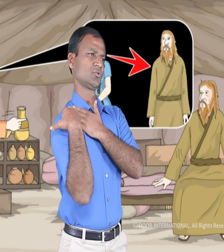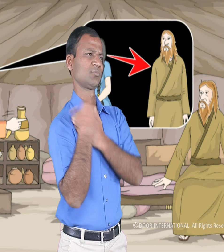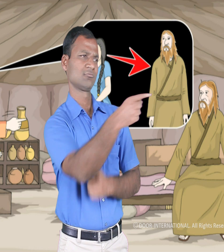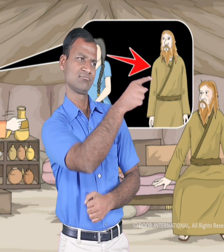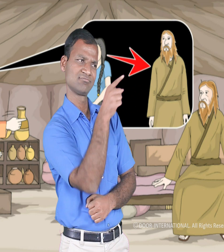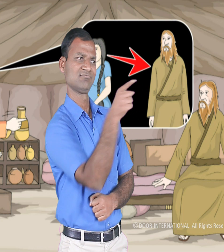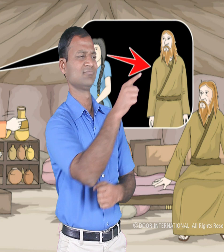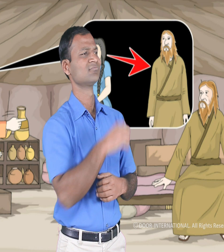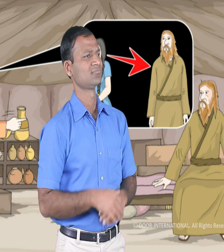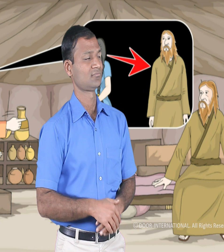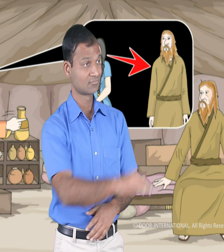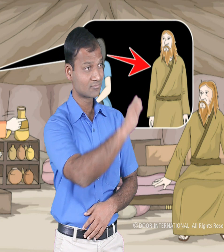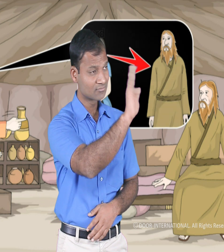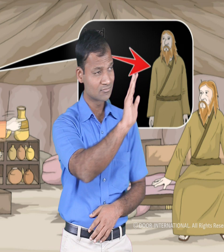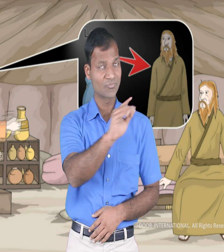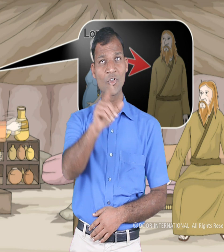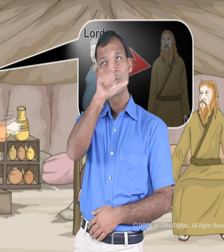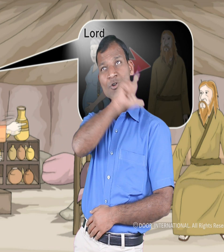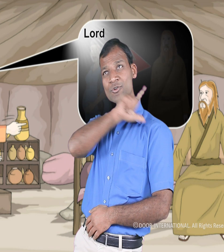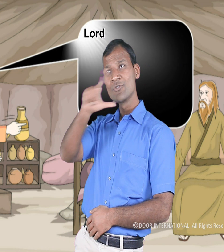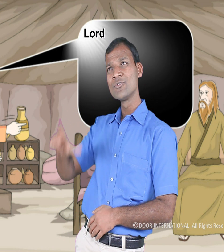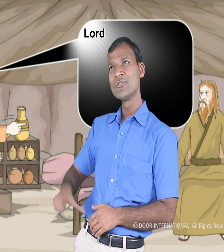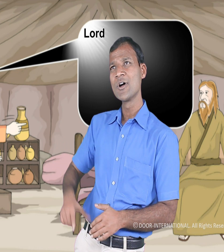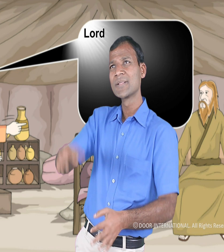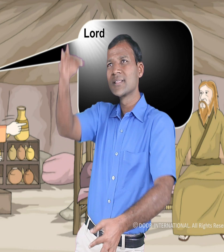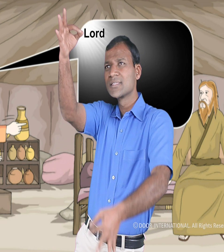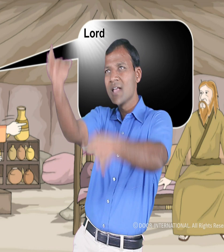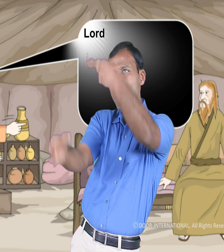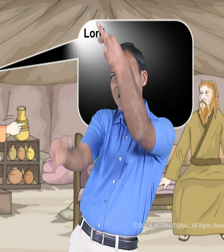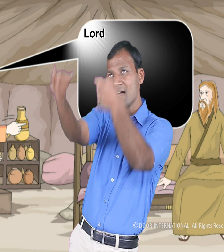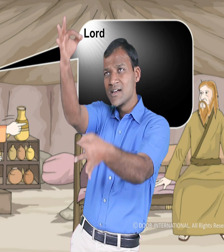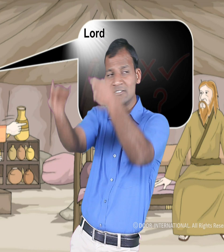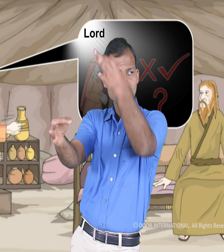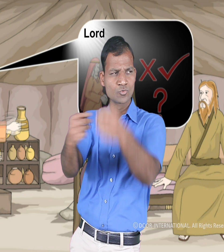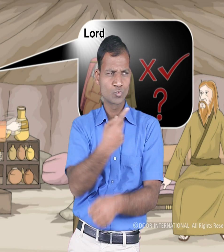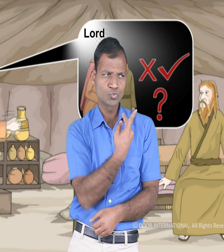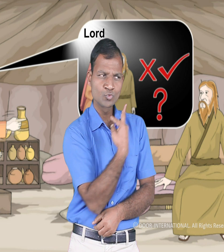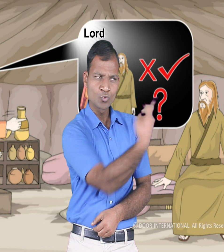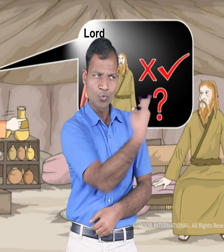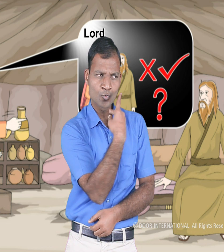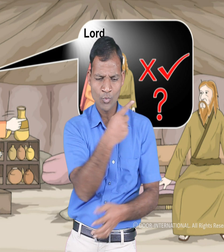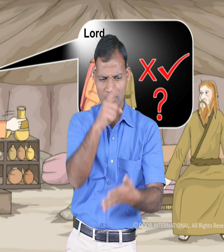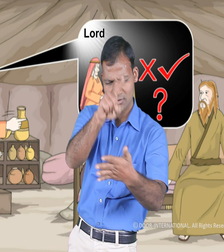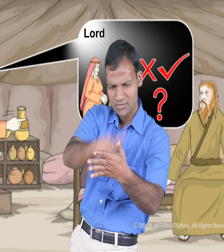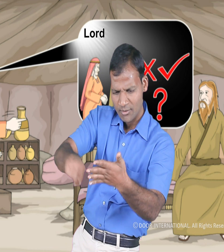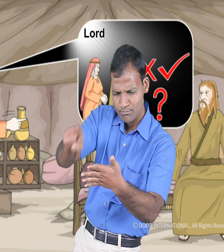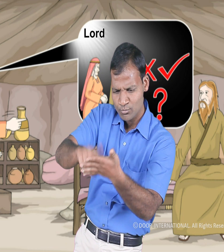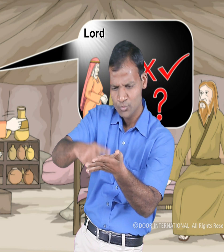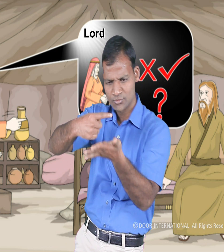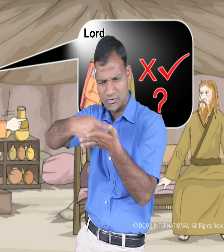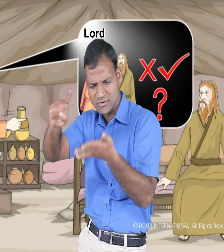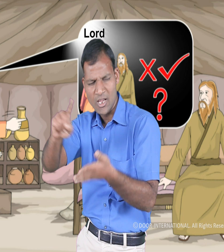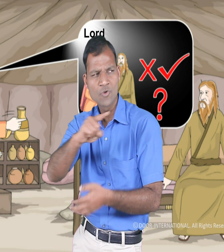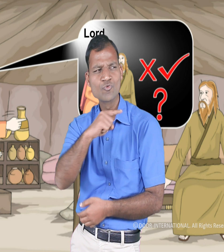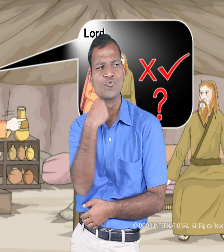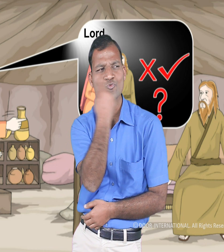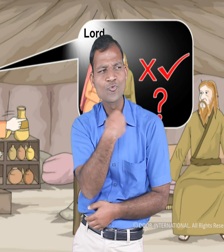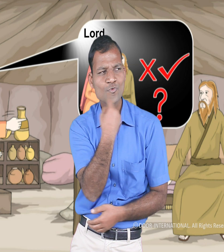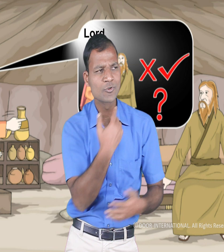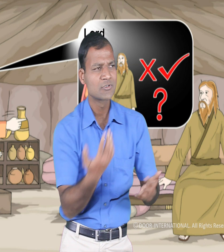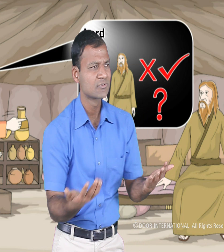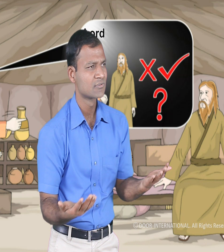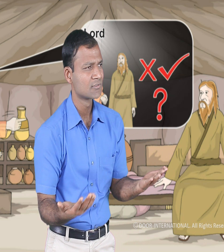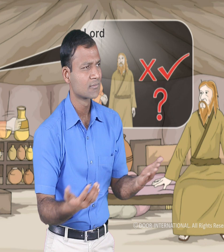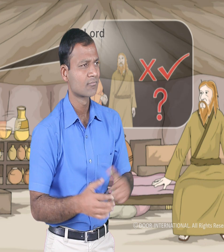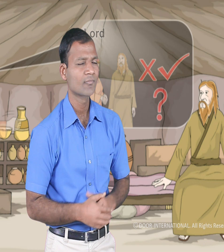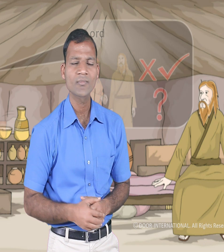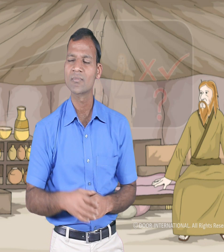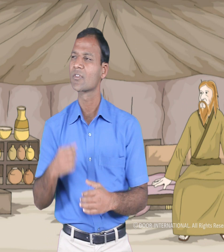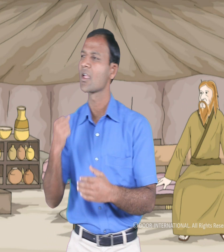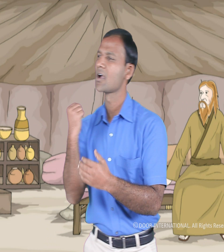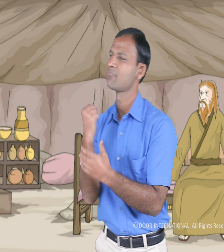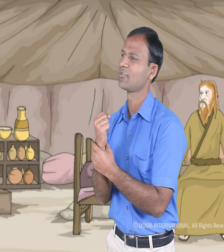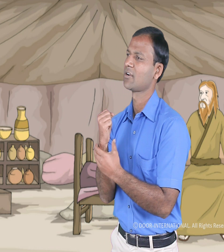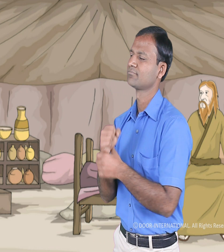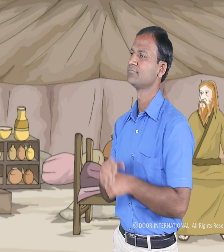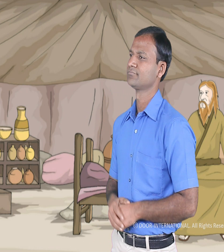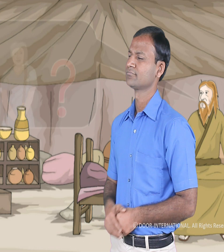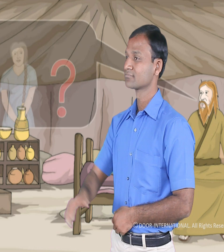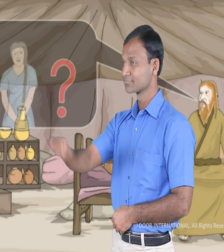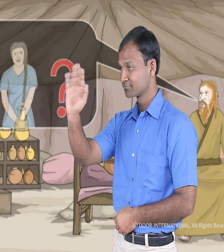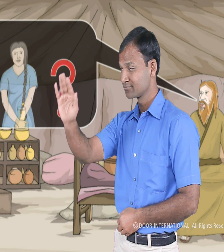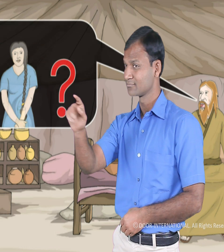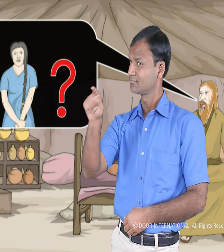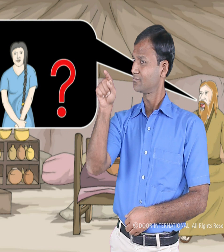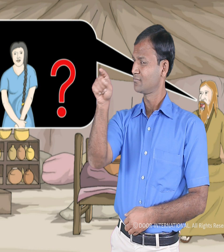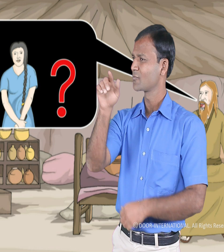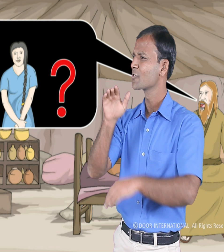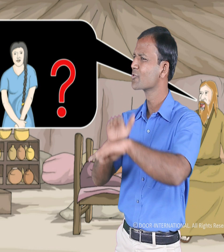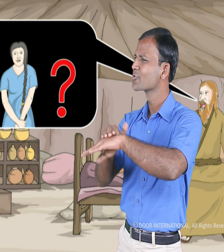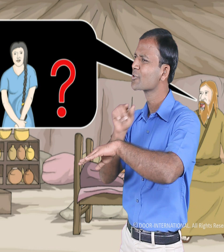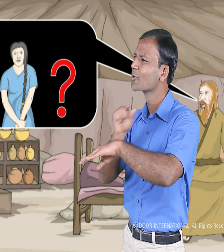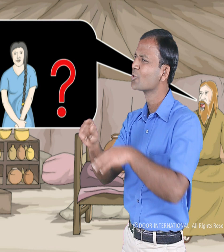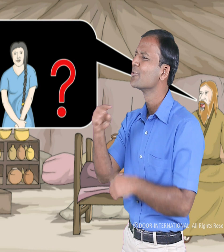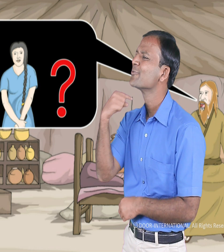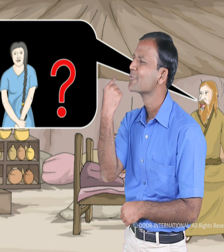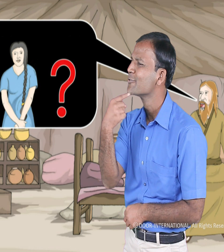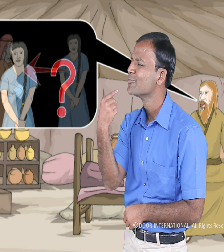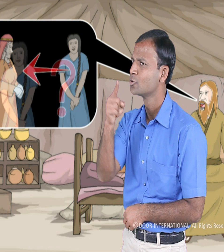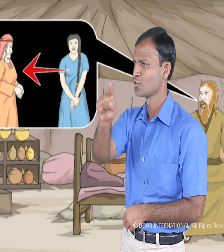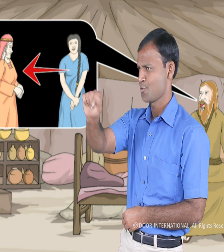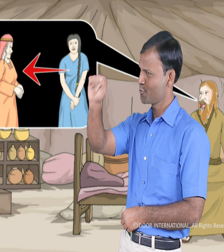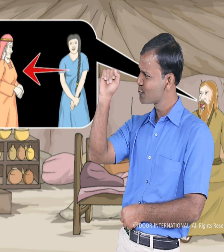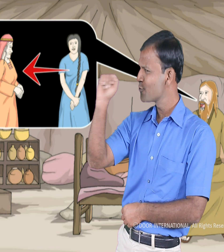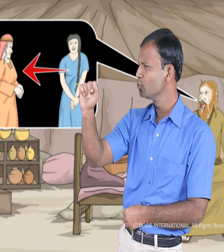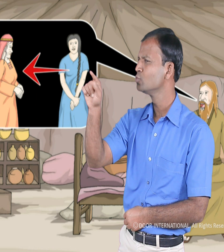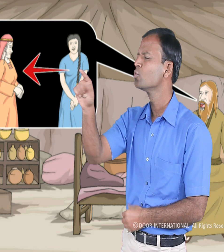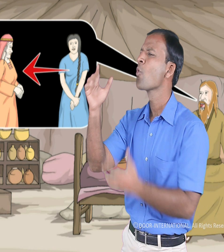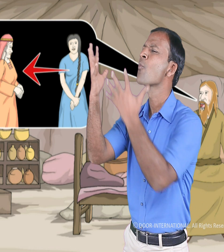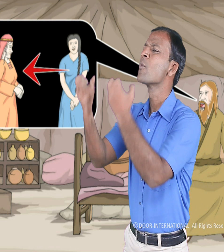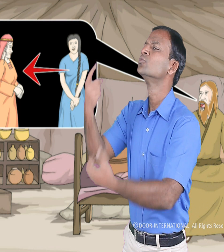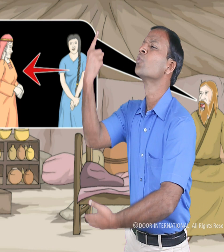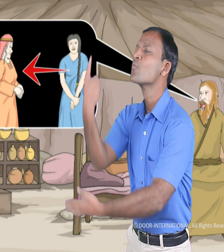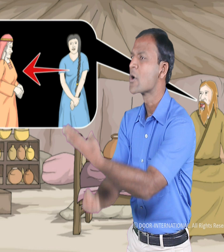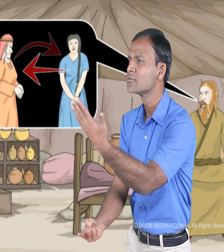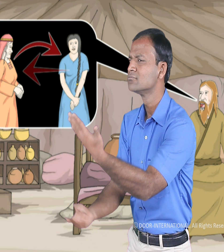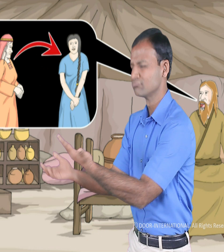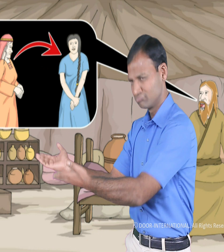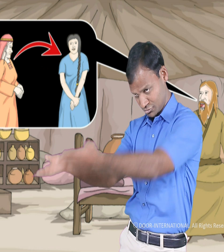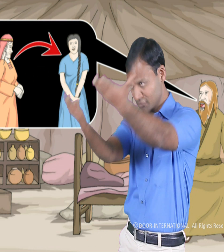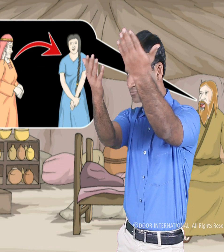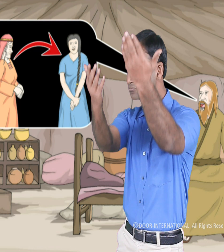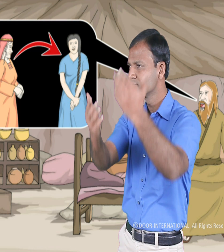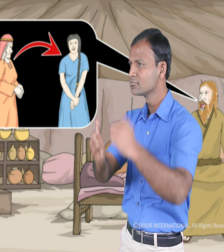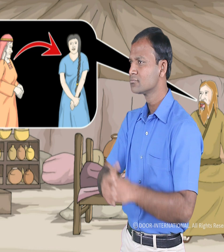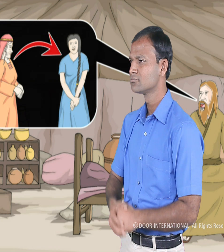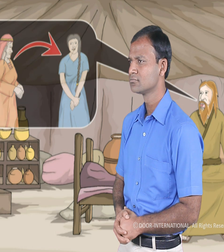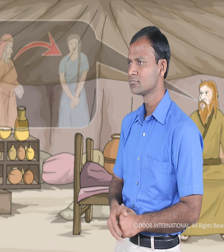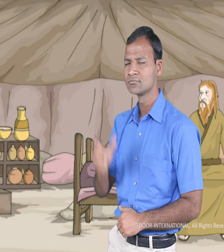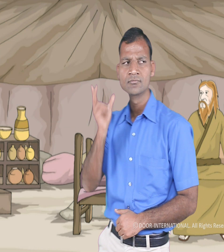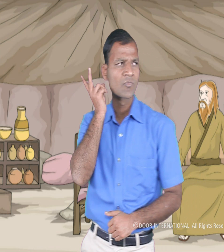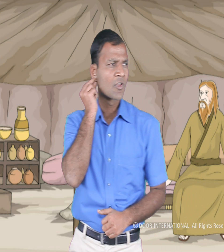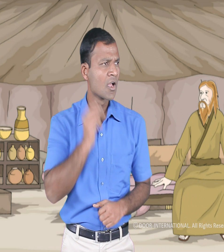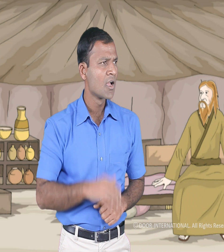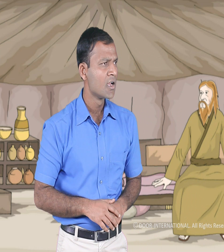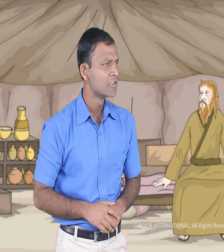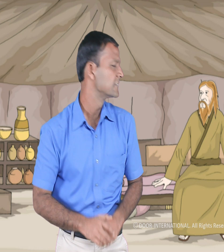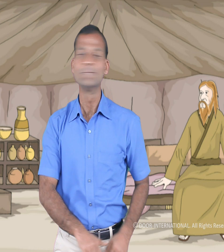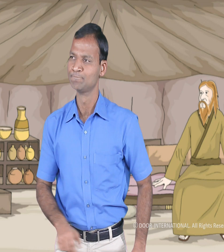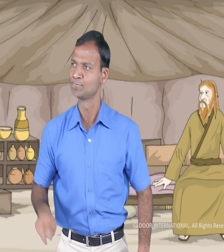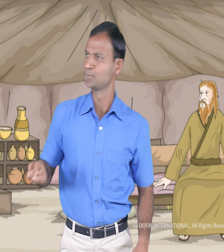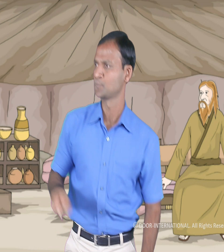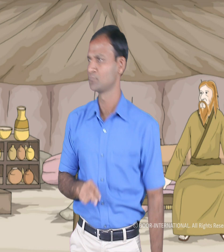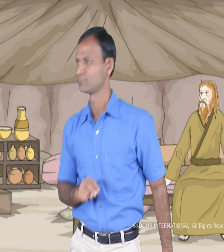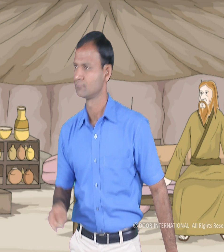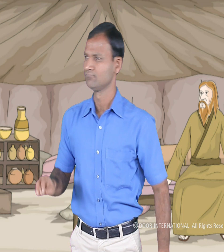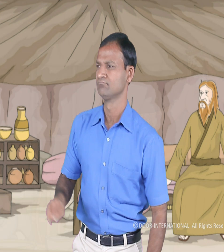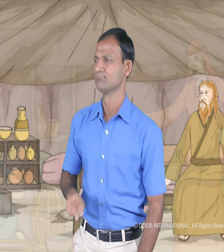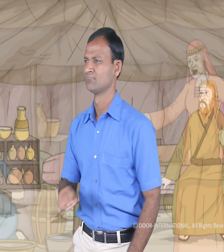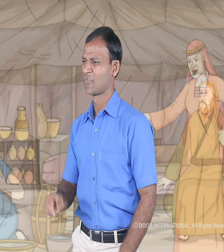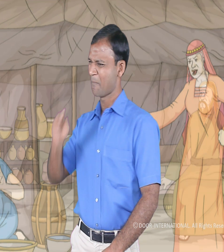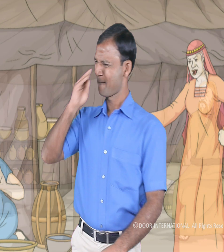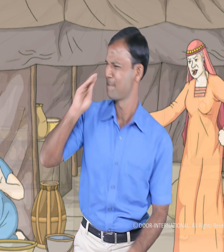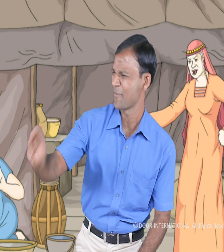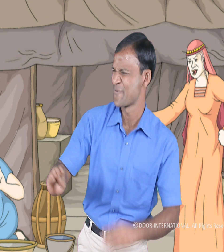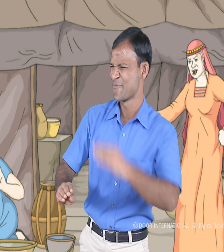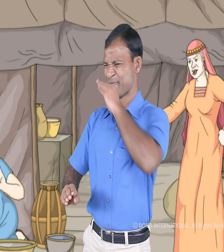May the LORD judge between you and me.” “Here,” said Abram, “your servant is in your hands. Do whatever you want with her.”